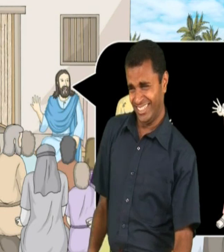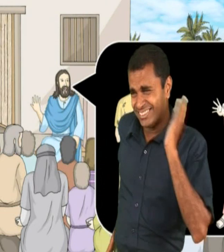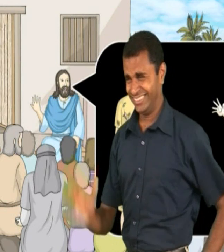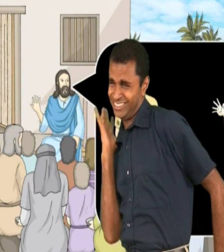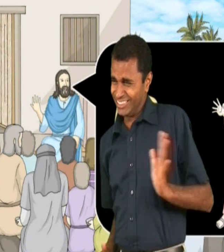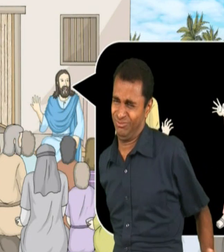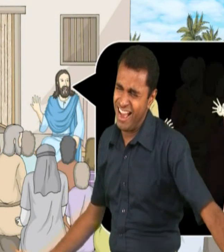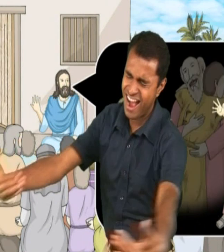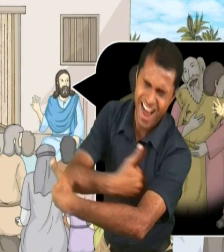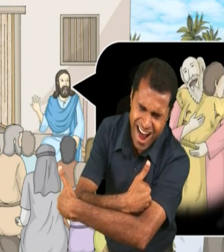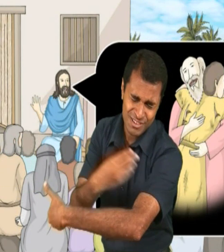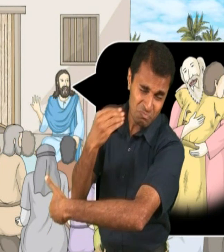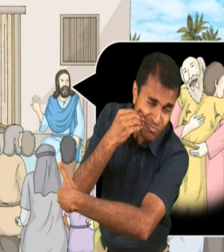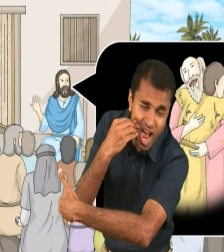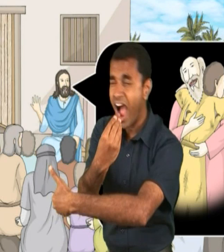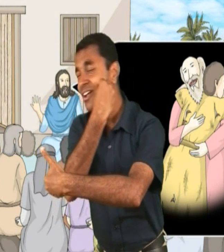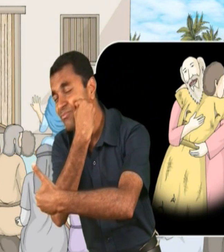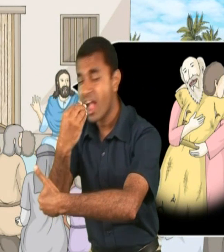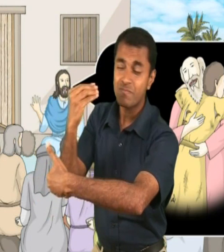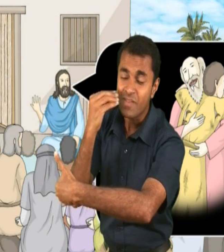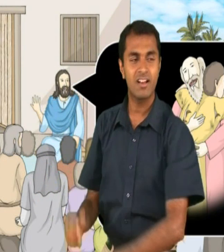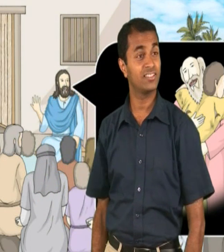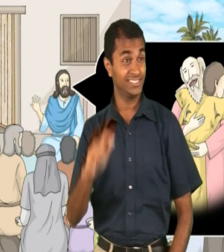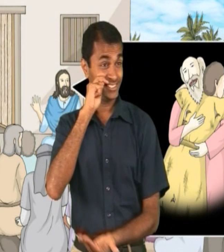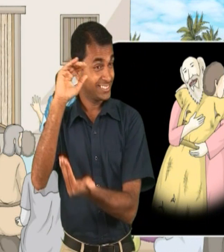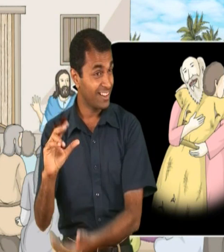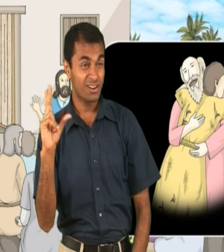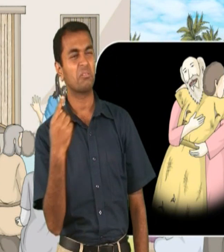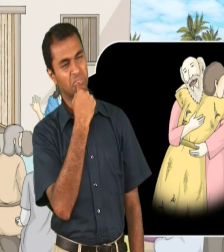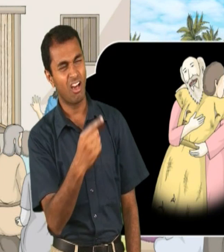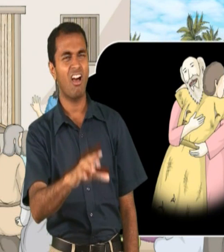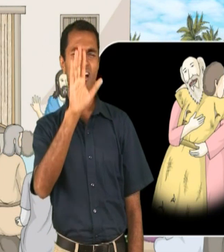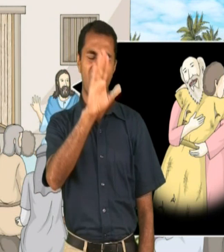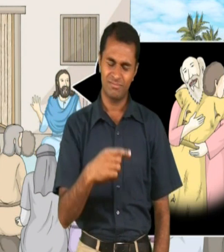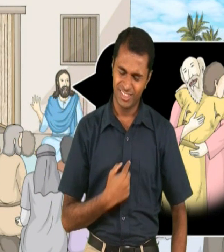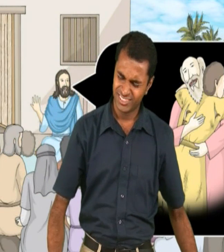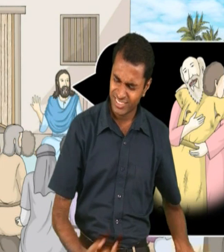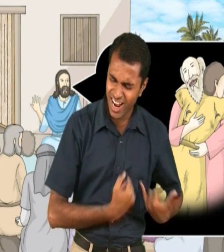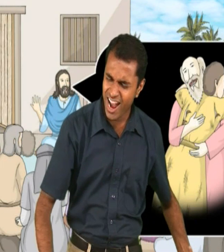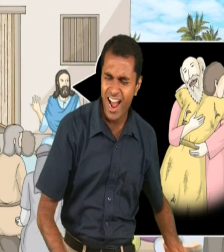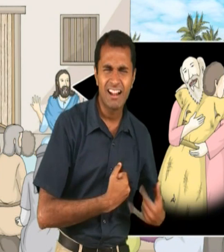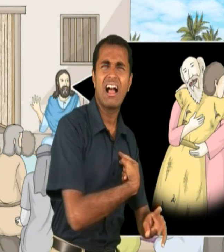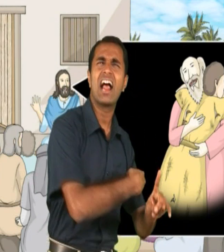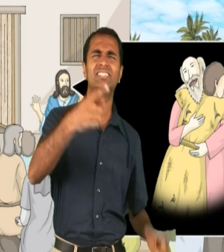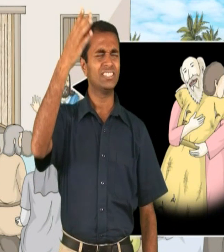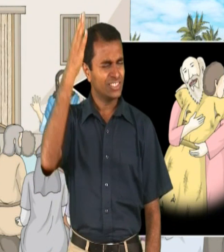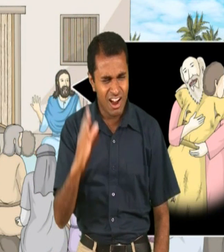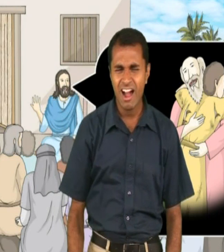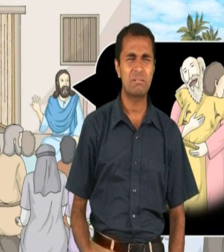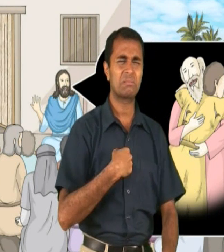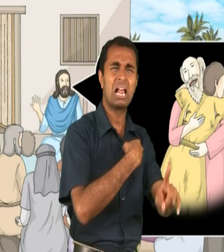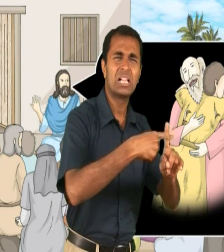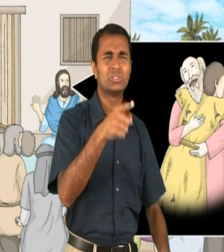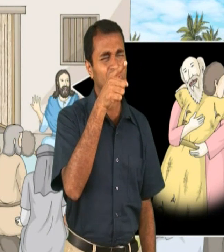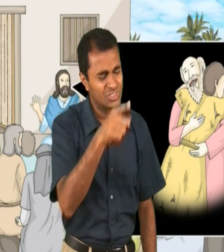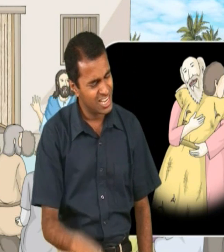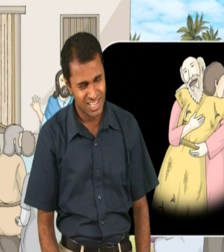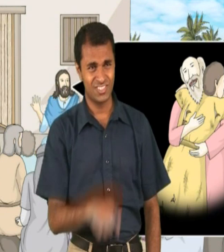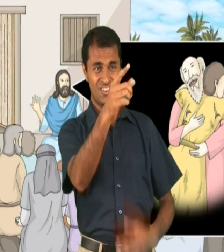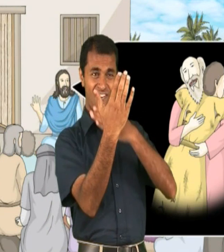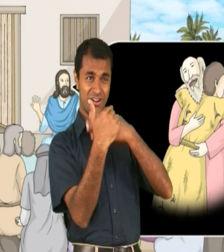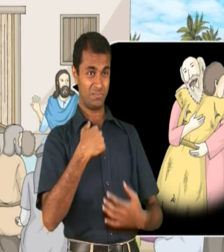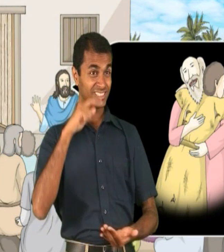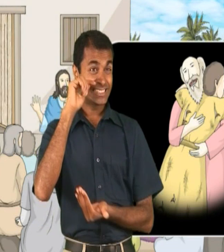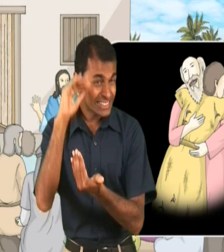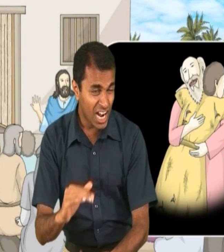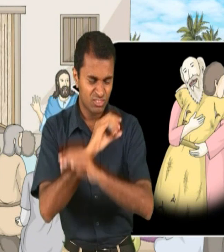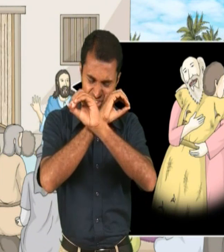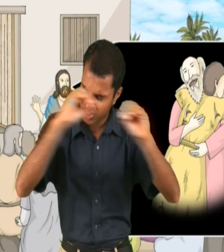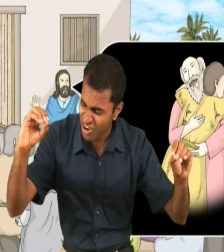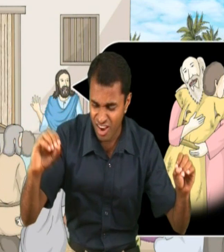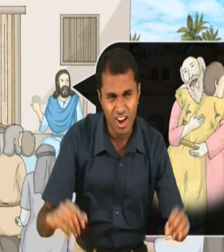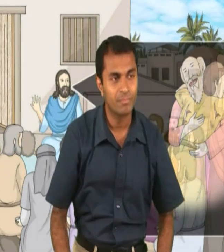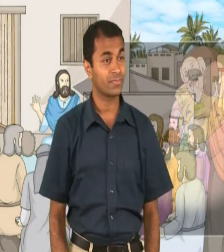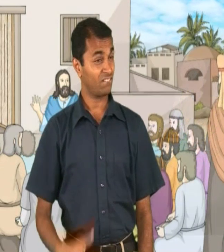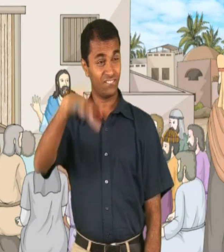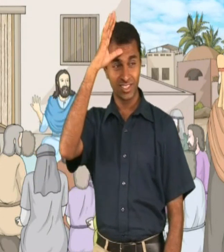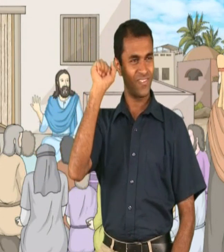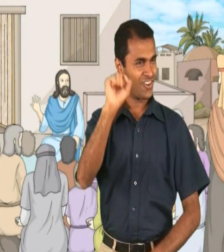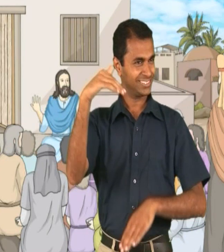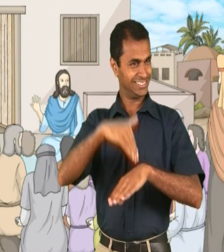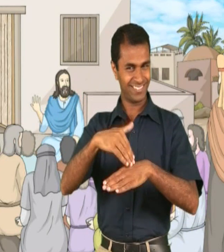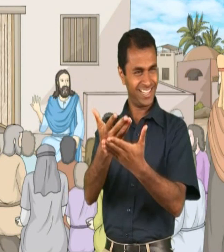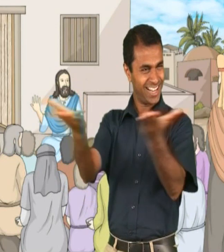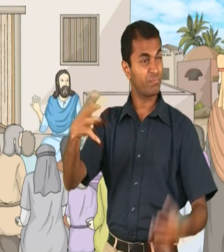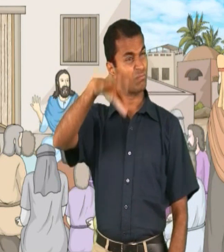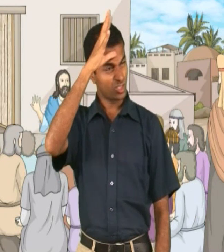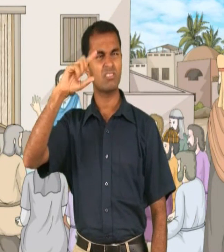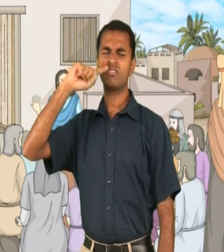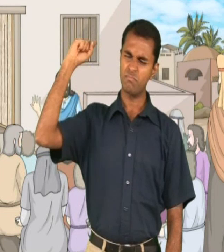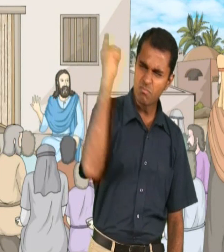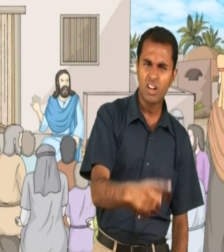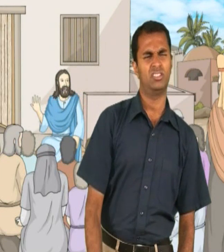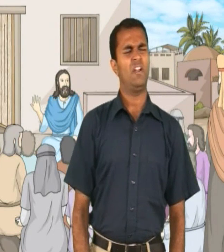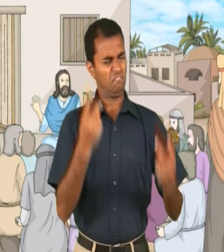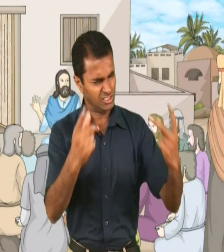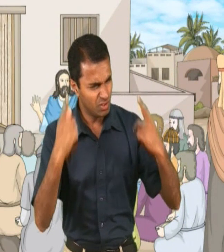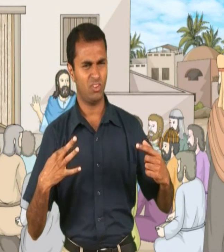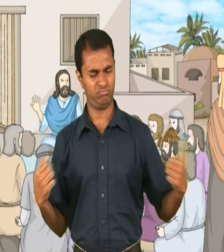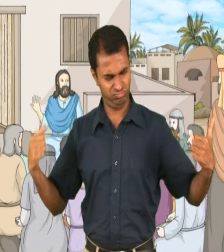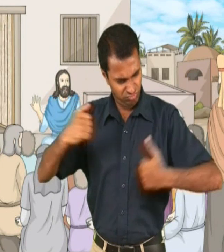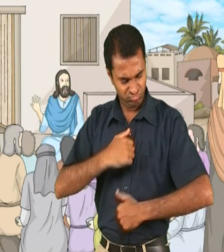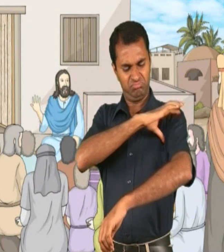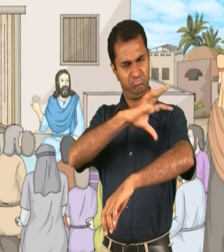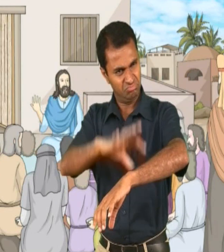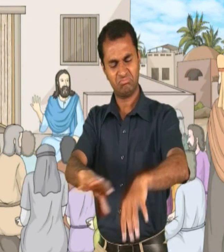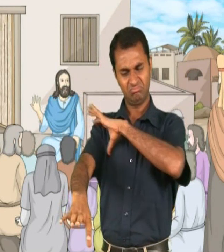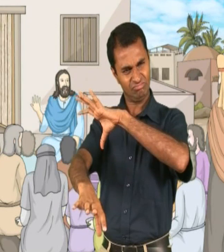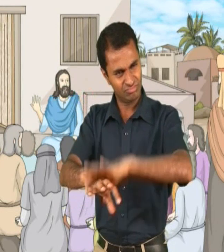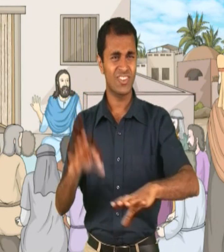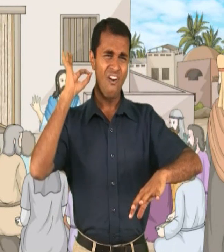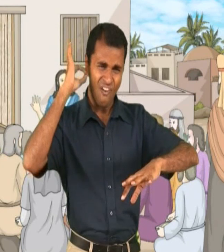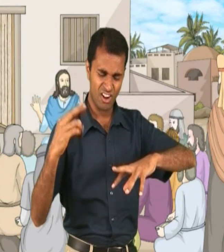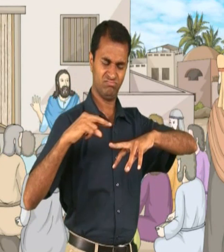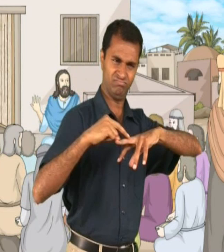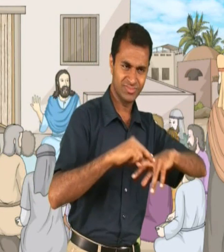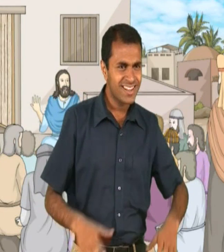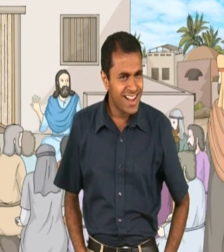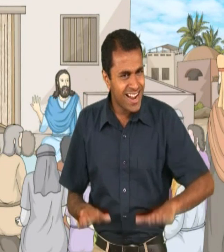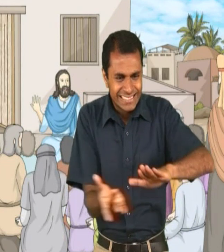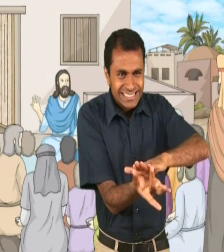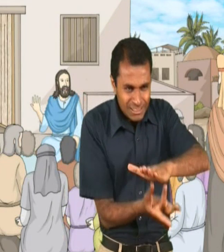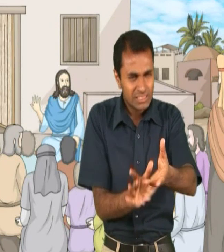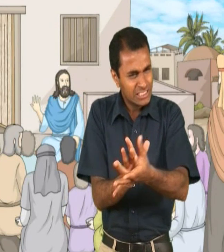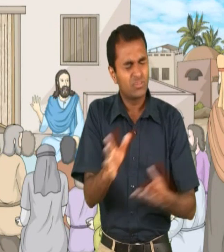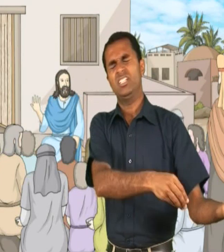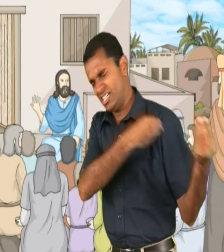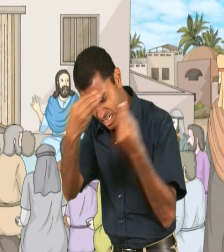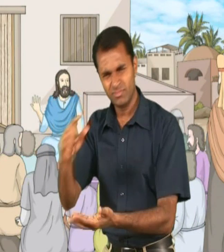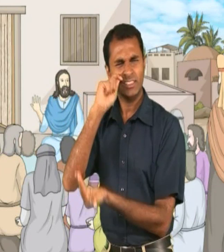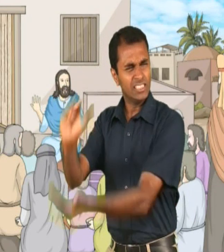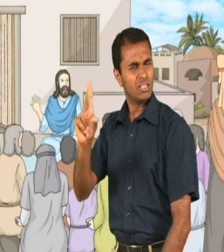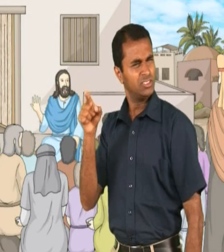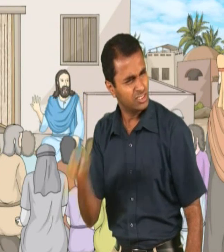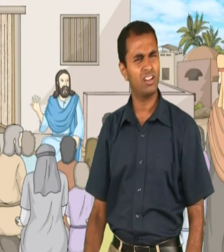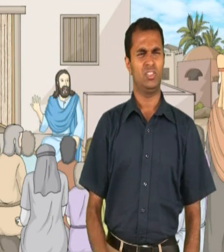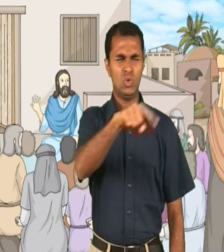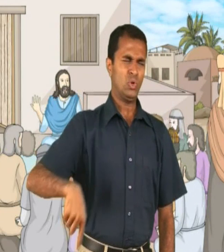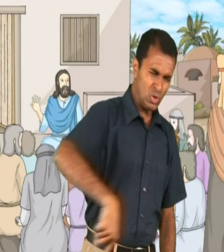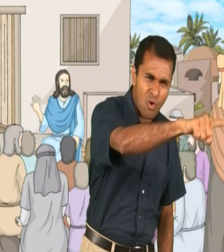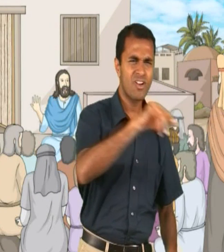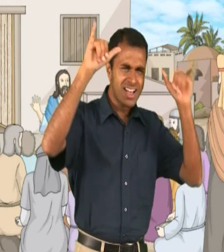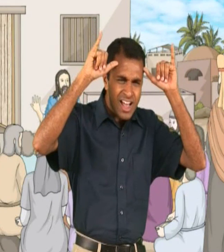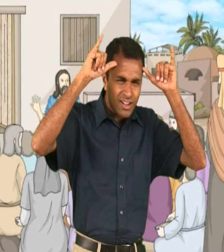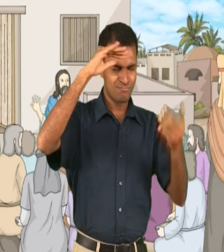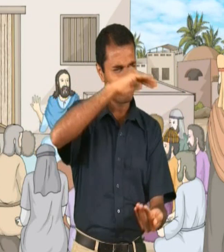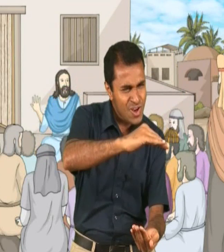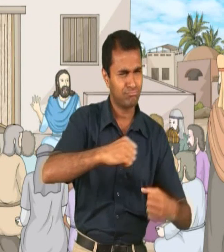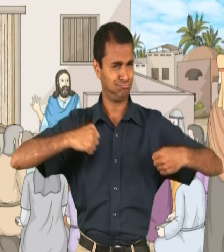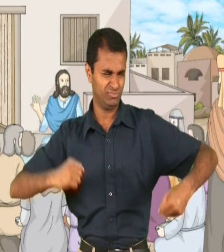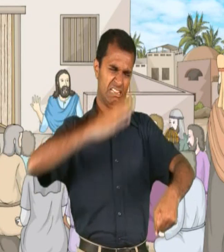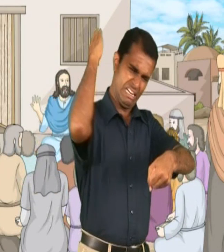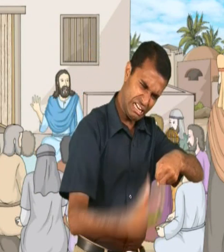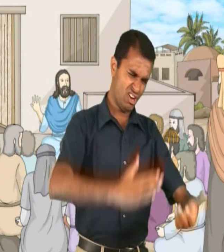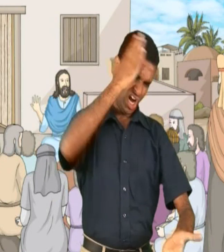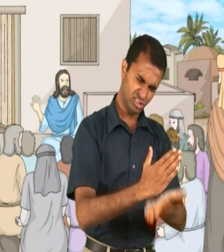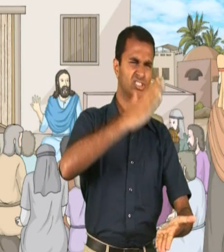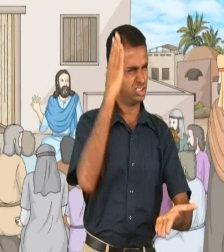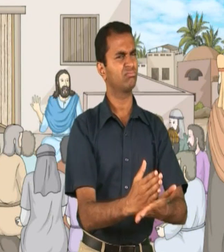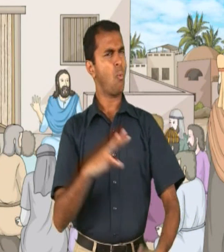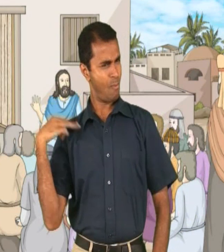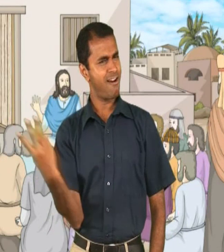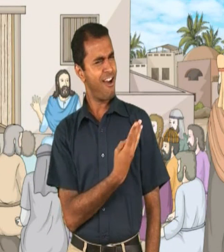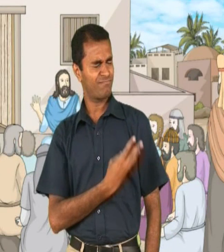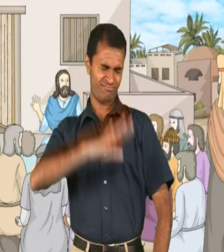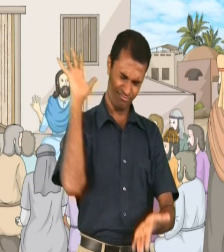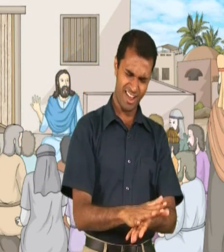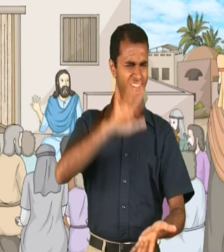He ran to his son, embraced him, and kissed him. The son declared, ‘Father, I have sinned against heaven and against you. I am no longer worthy to be called your son.’ But the father said to his servants, ‘Quick!